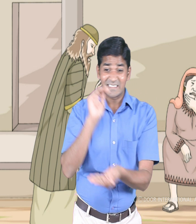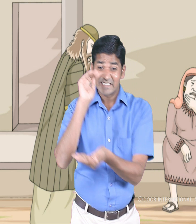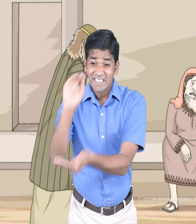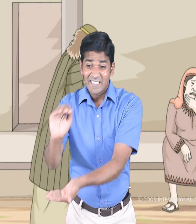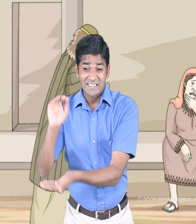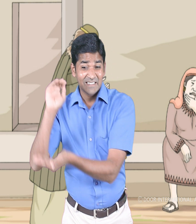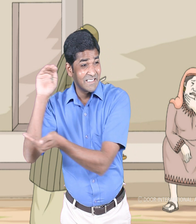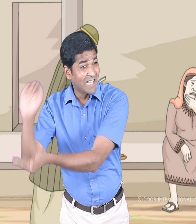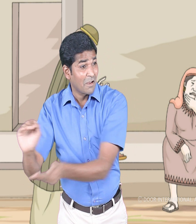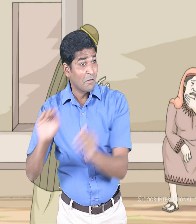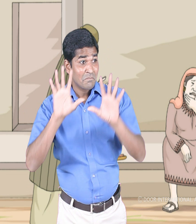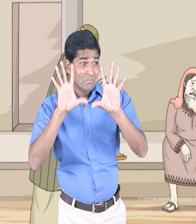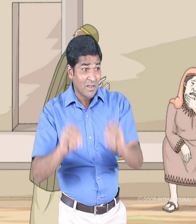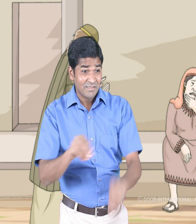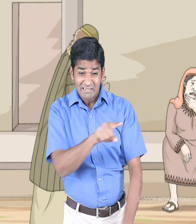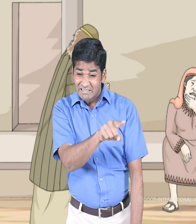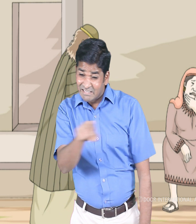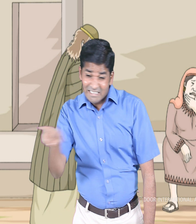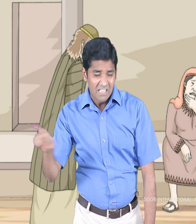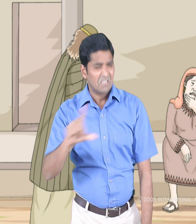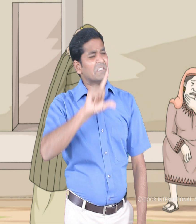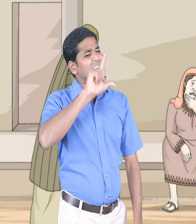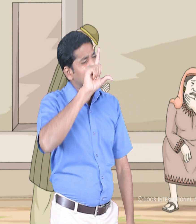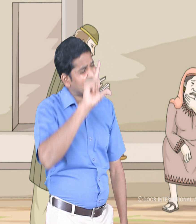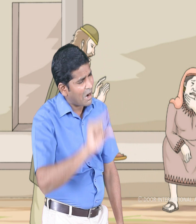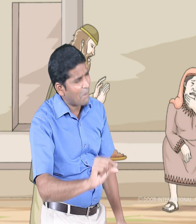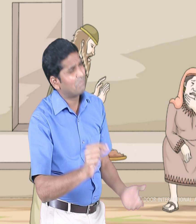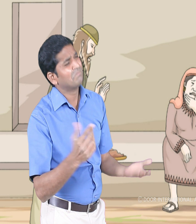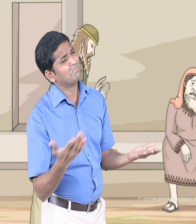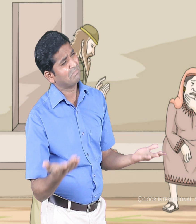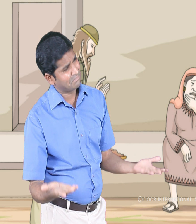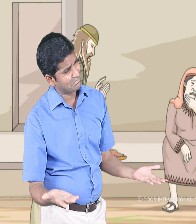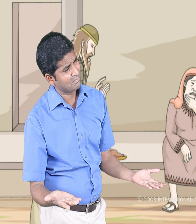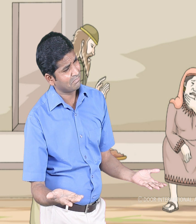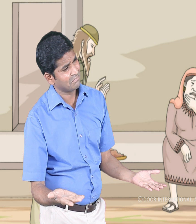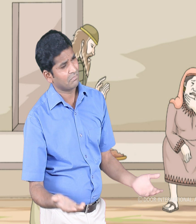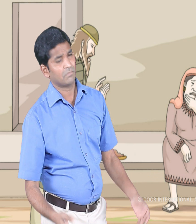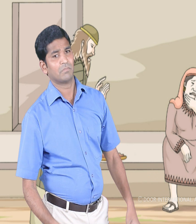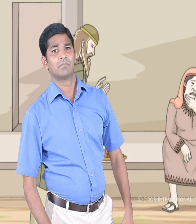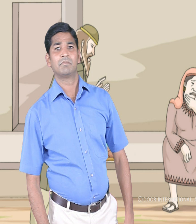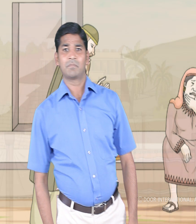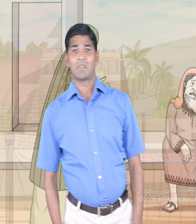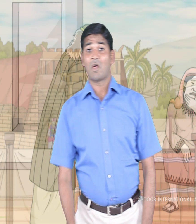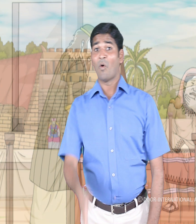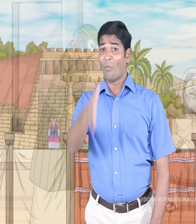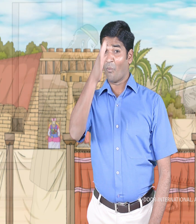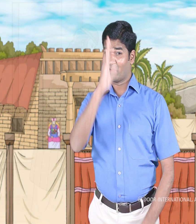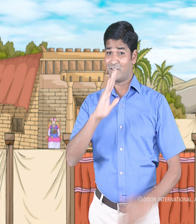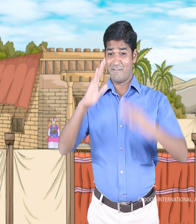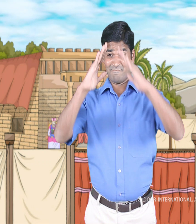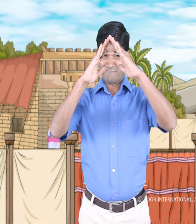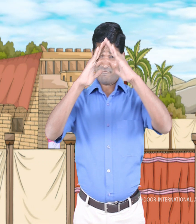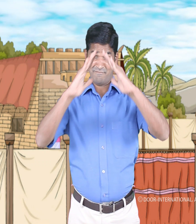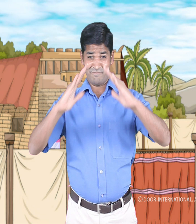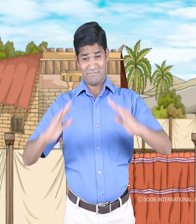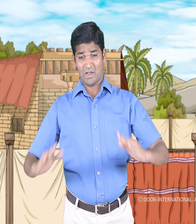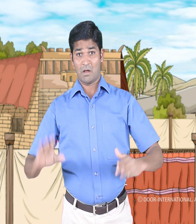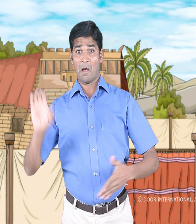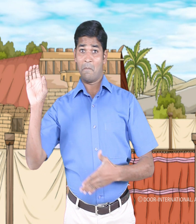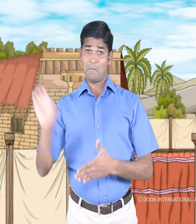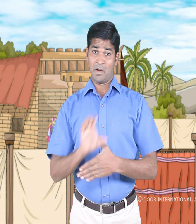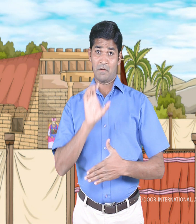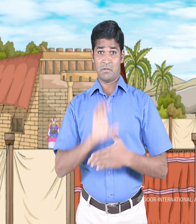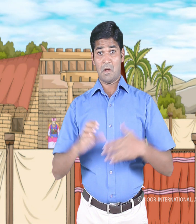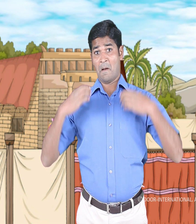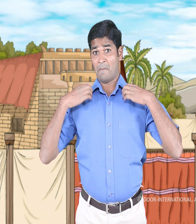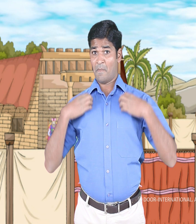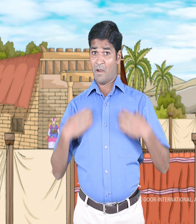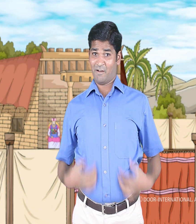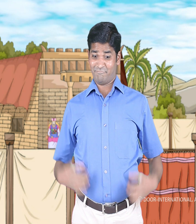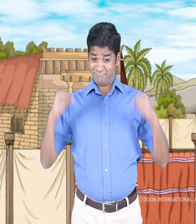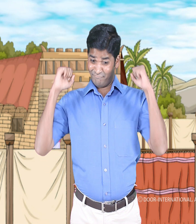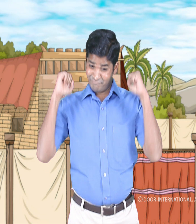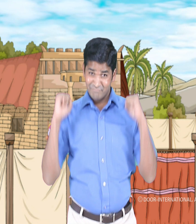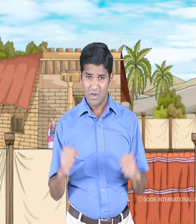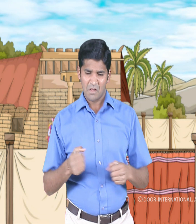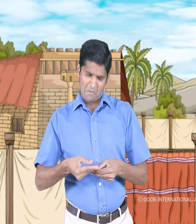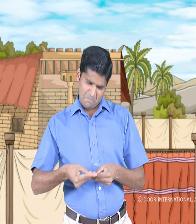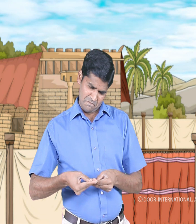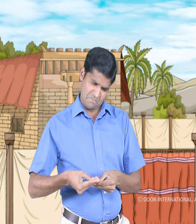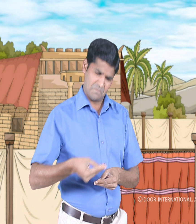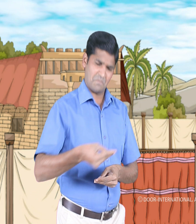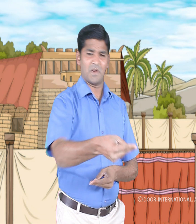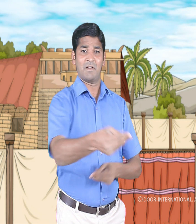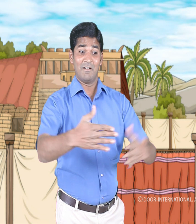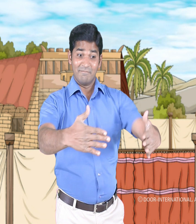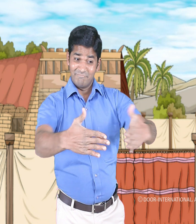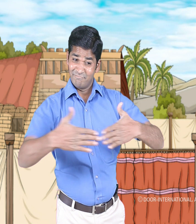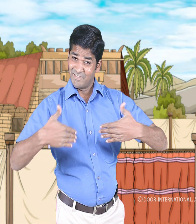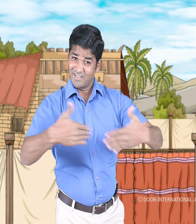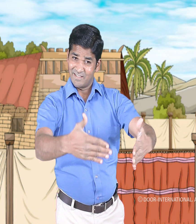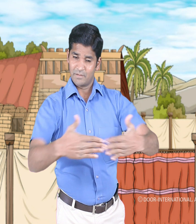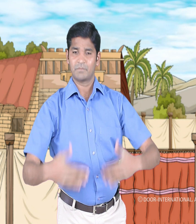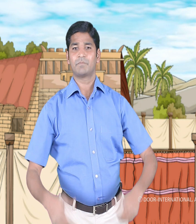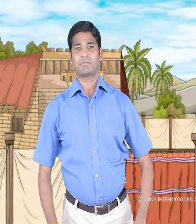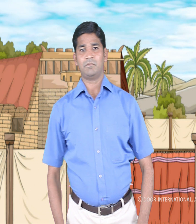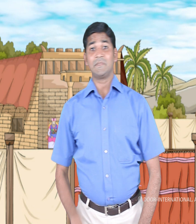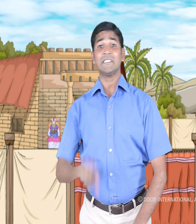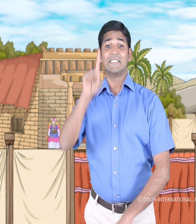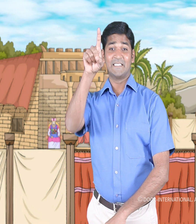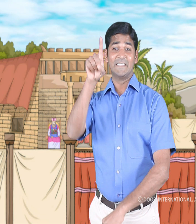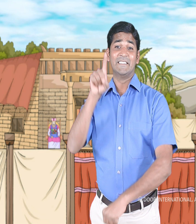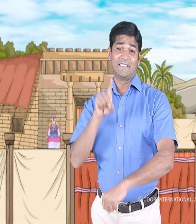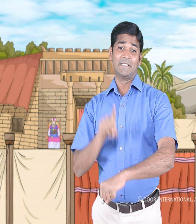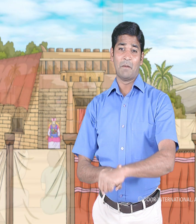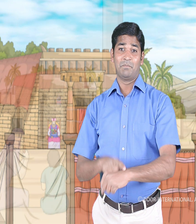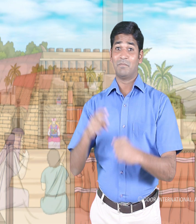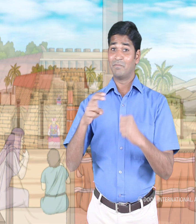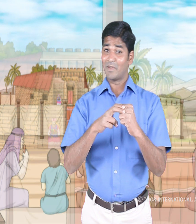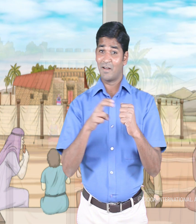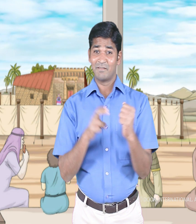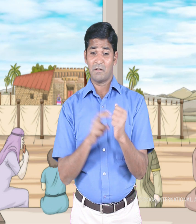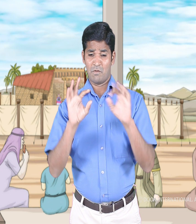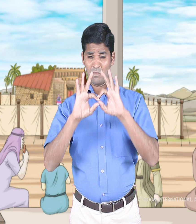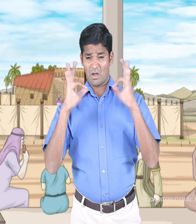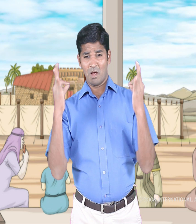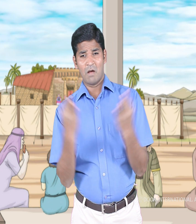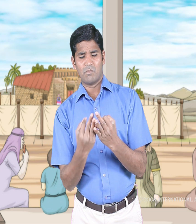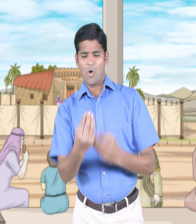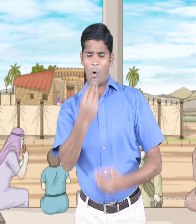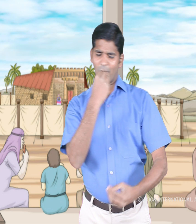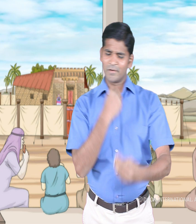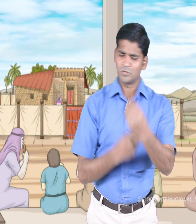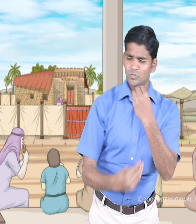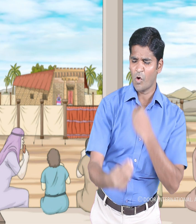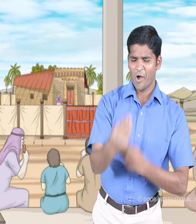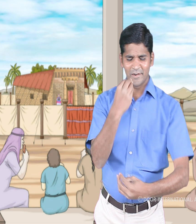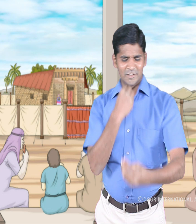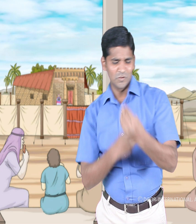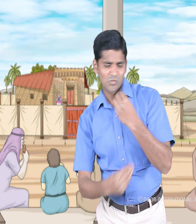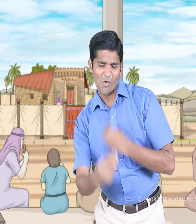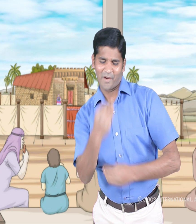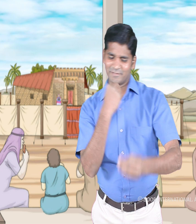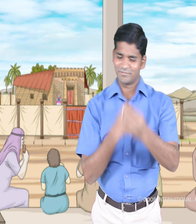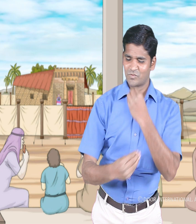So after they had finished eating and drinking in Shiloh, Hannah stood up.